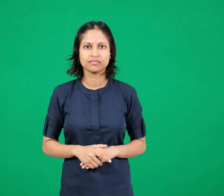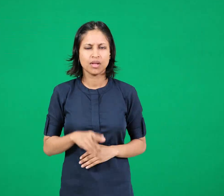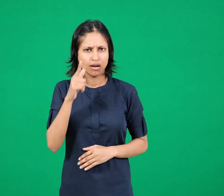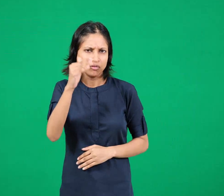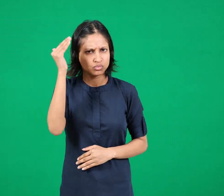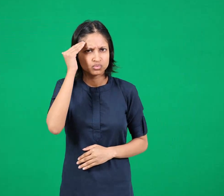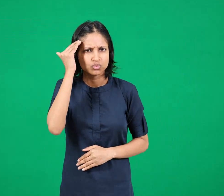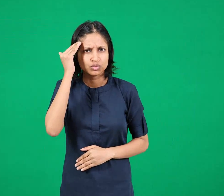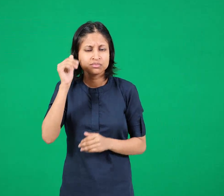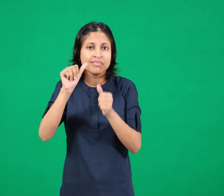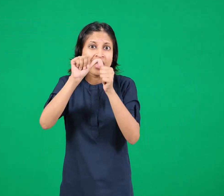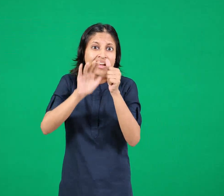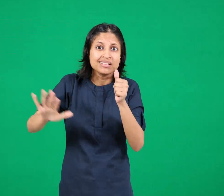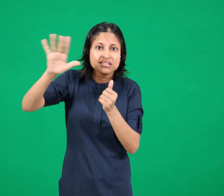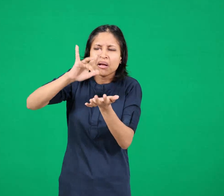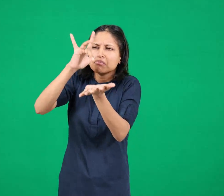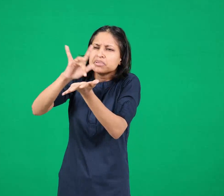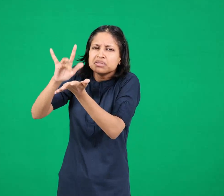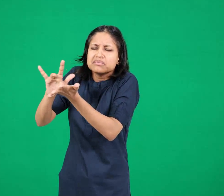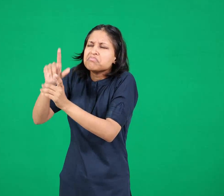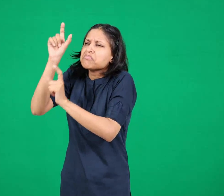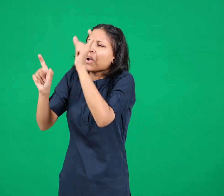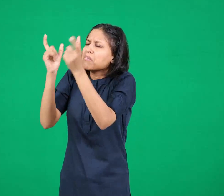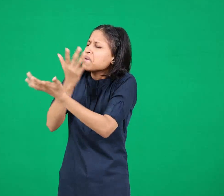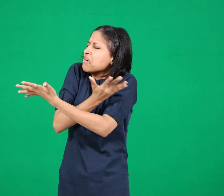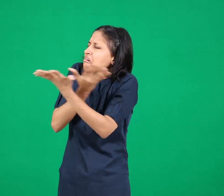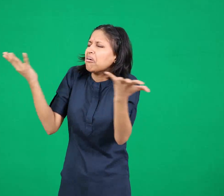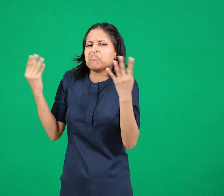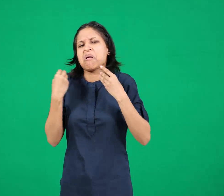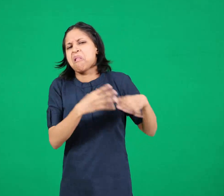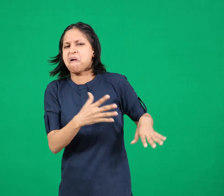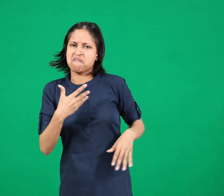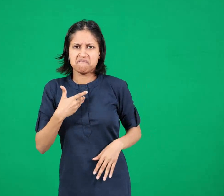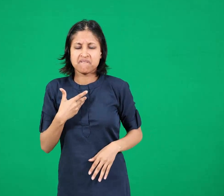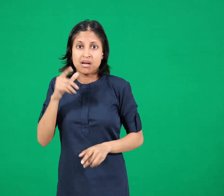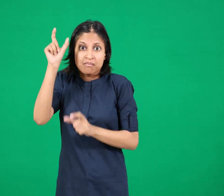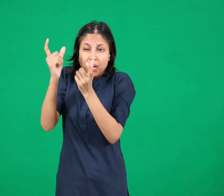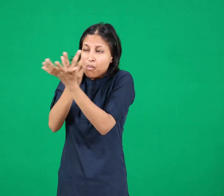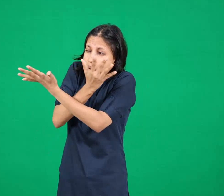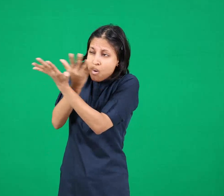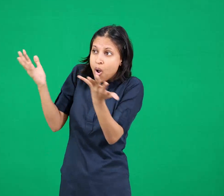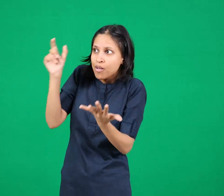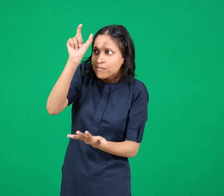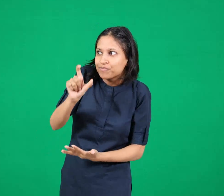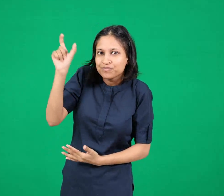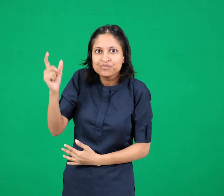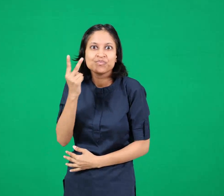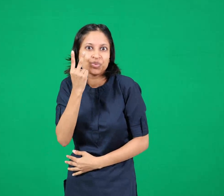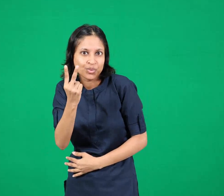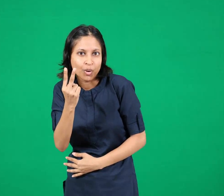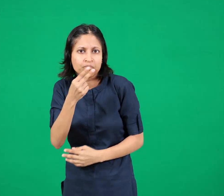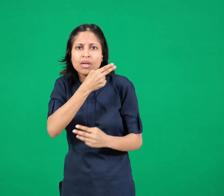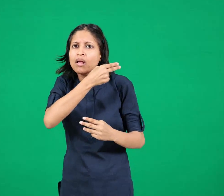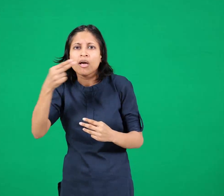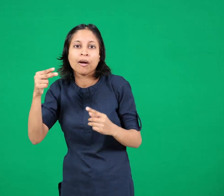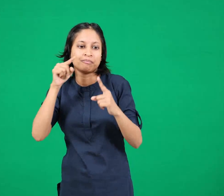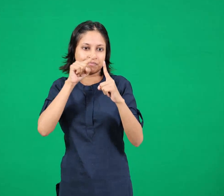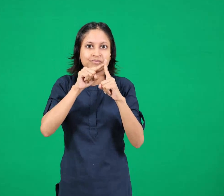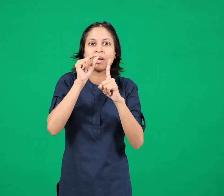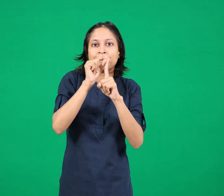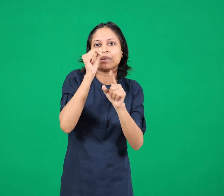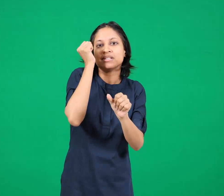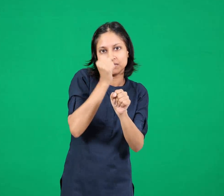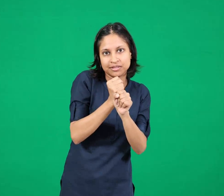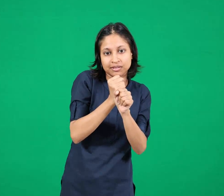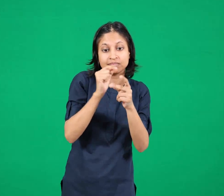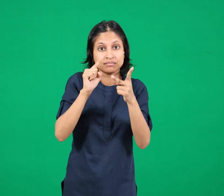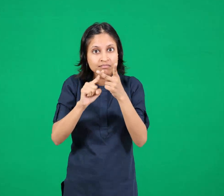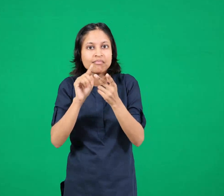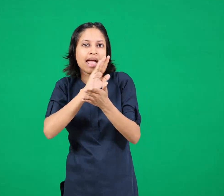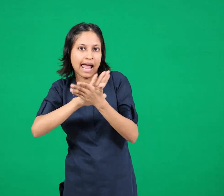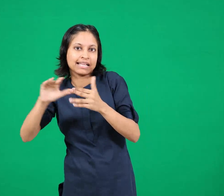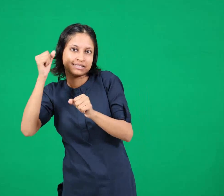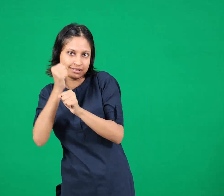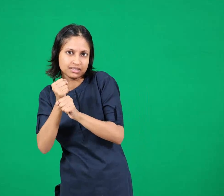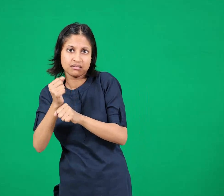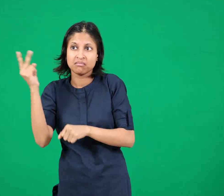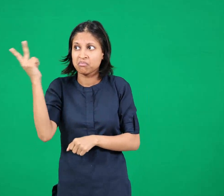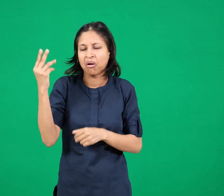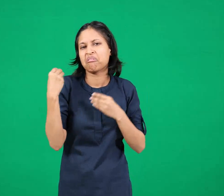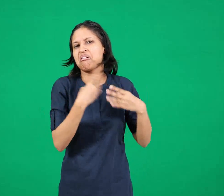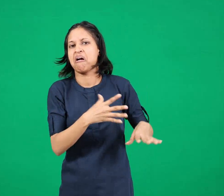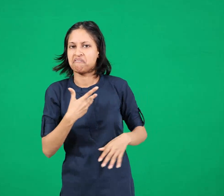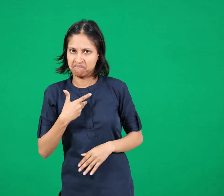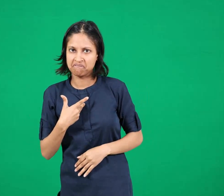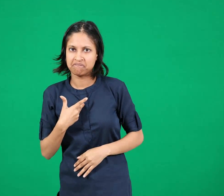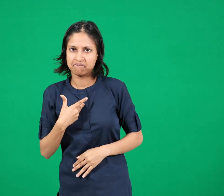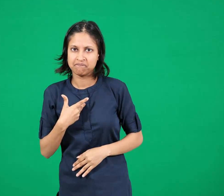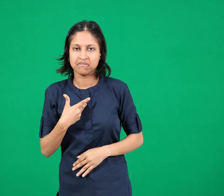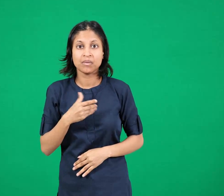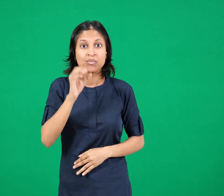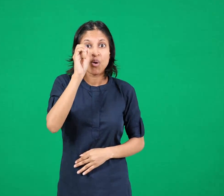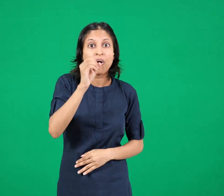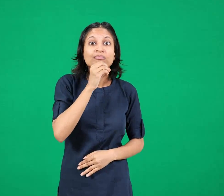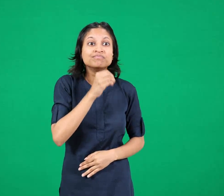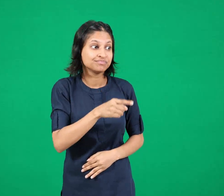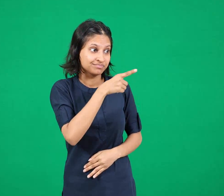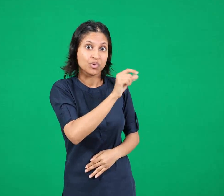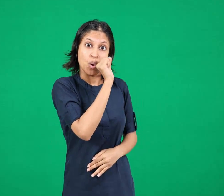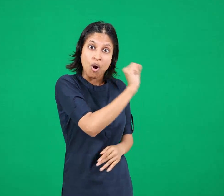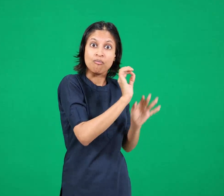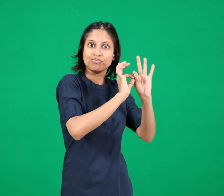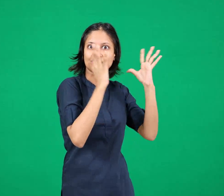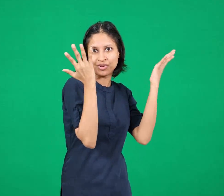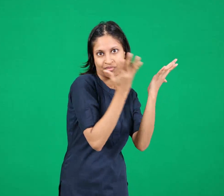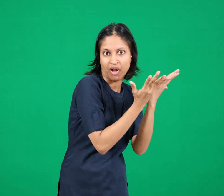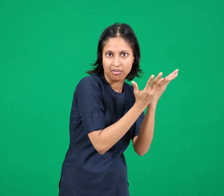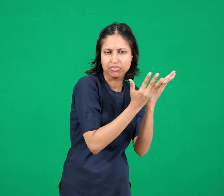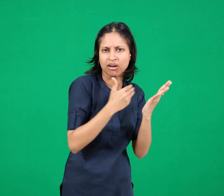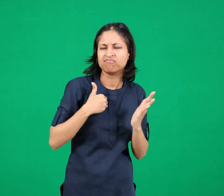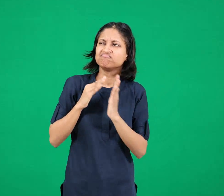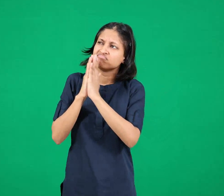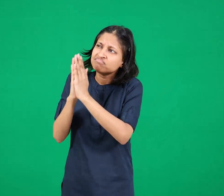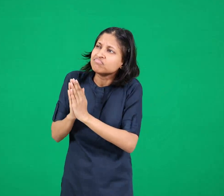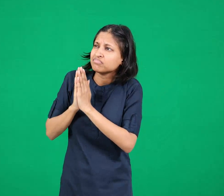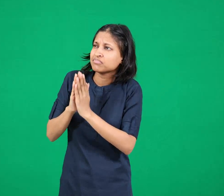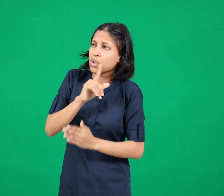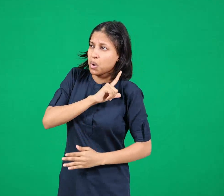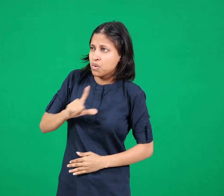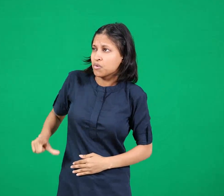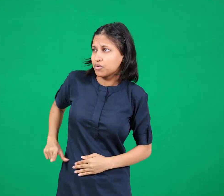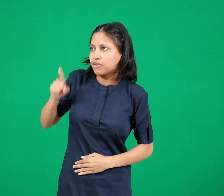You know that everyone in the Province of Asia has deserted me, including Phygelus and Hermogenes.